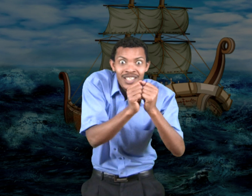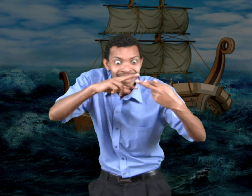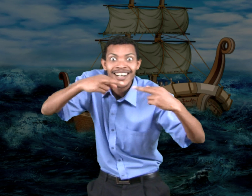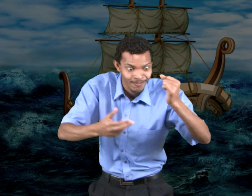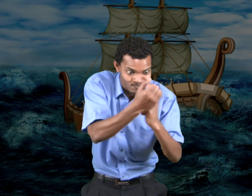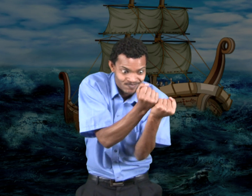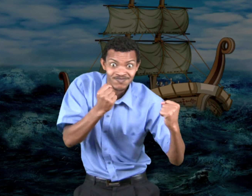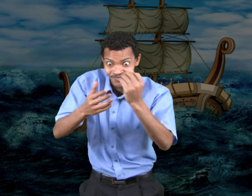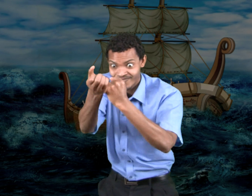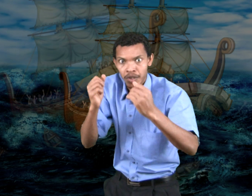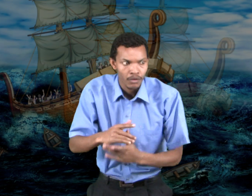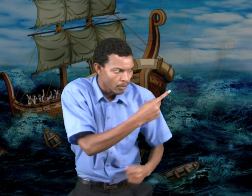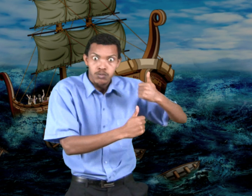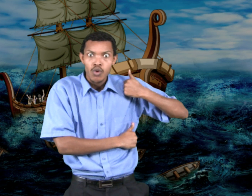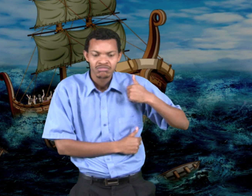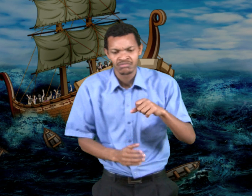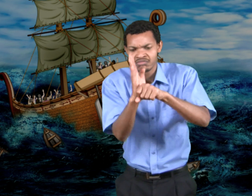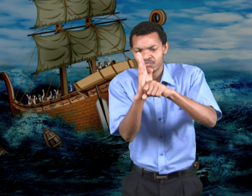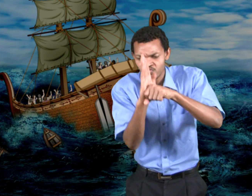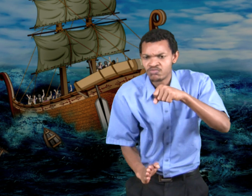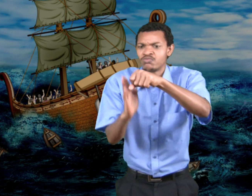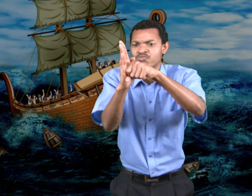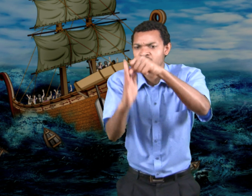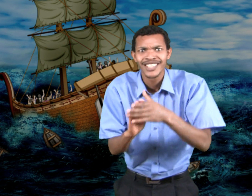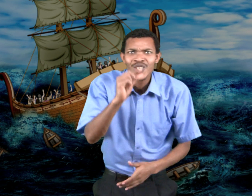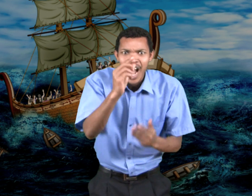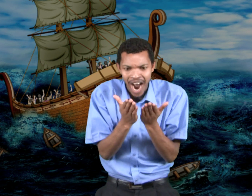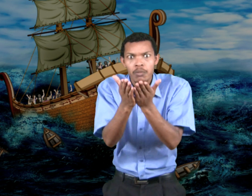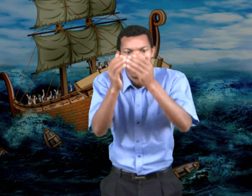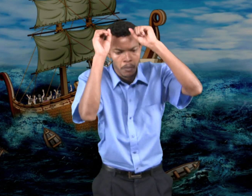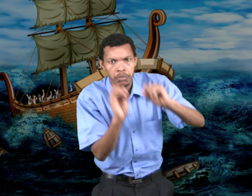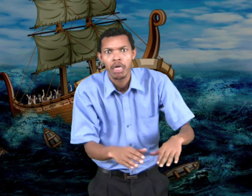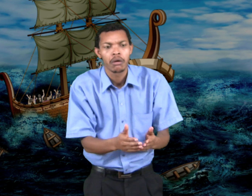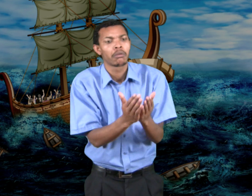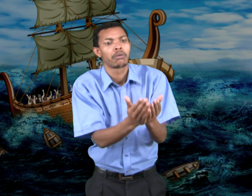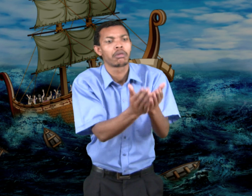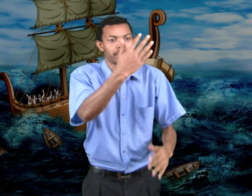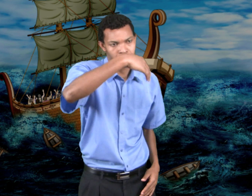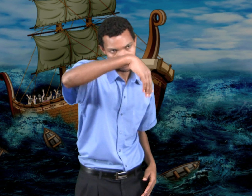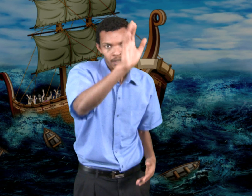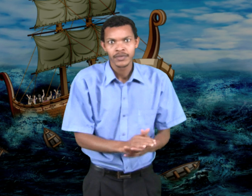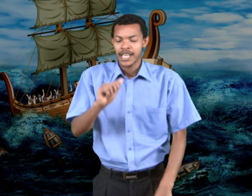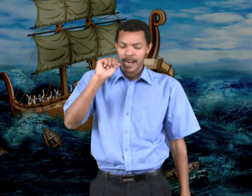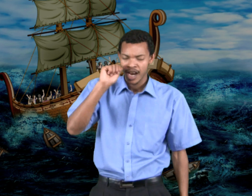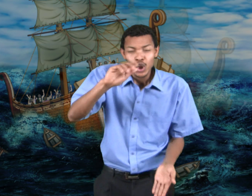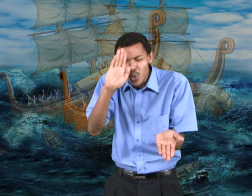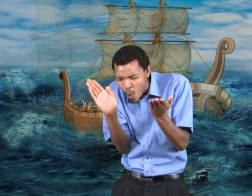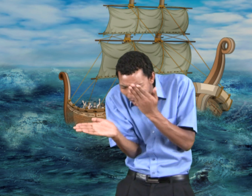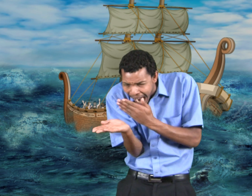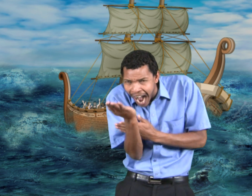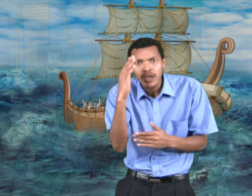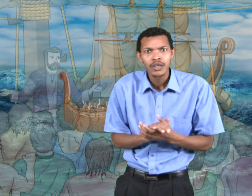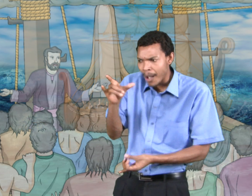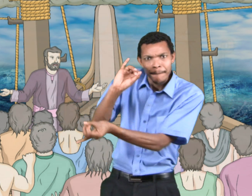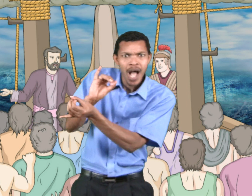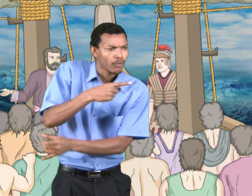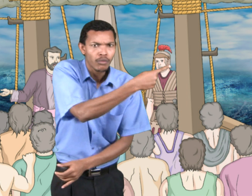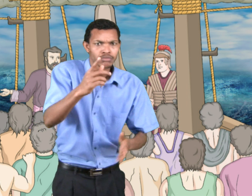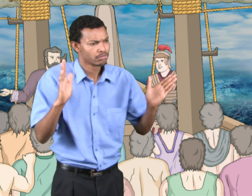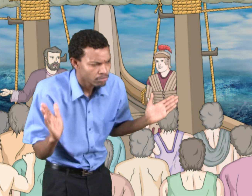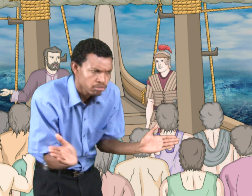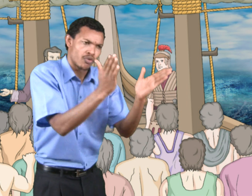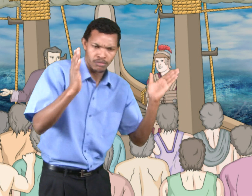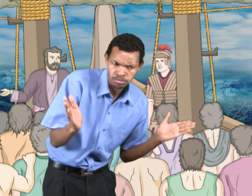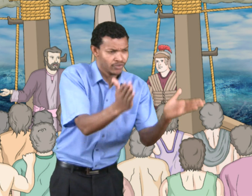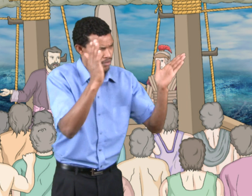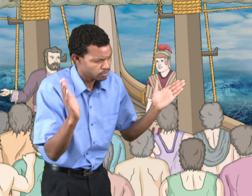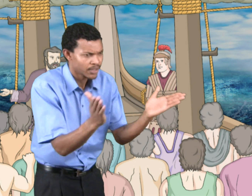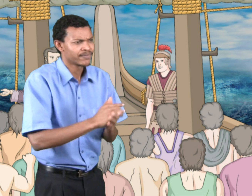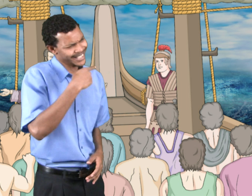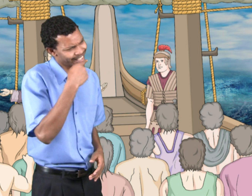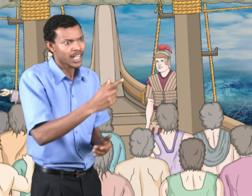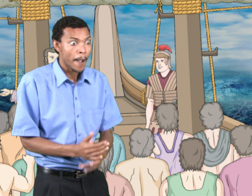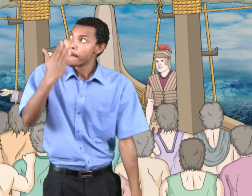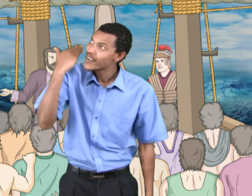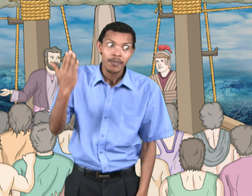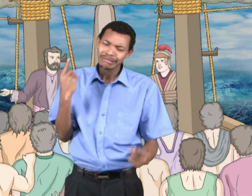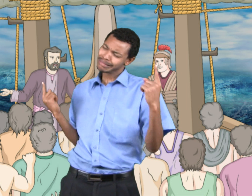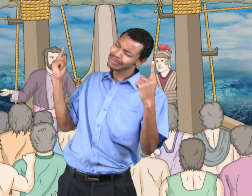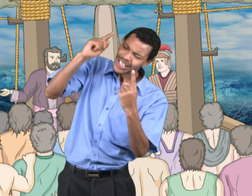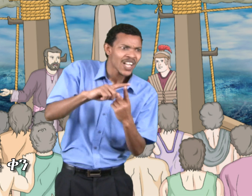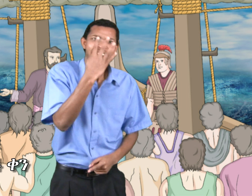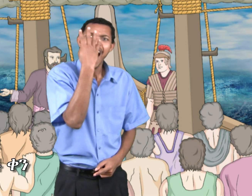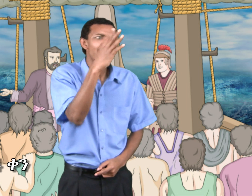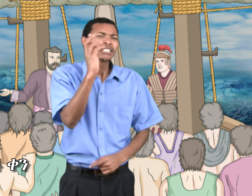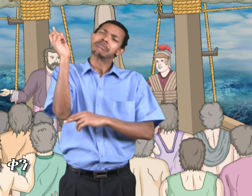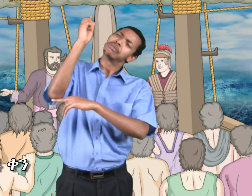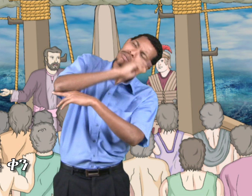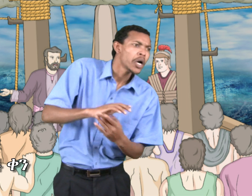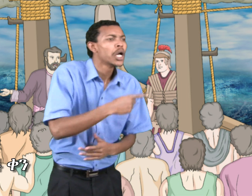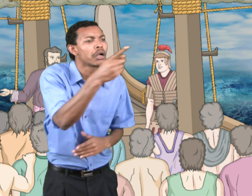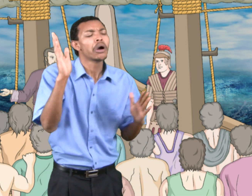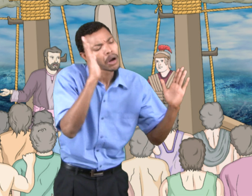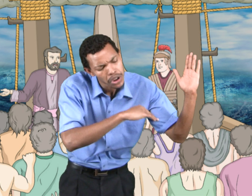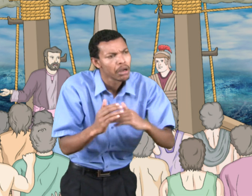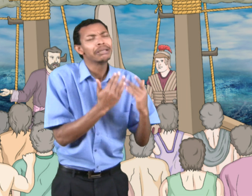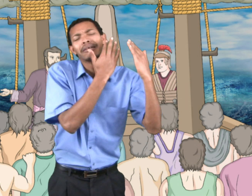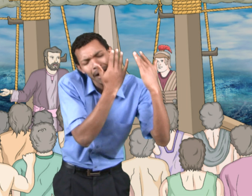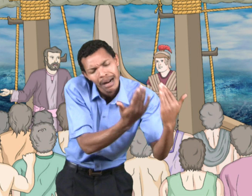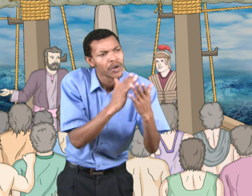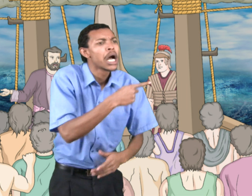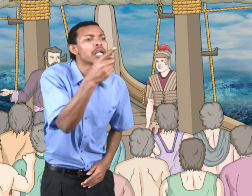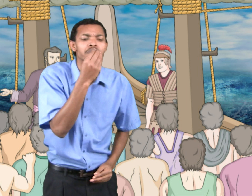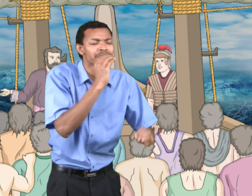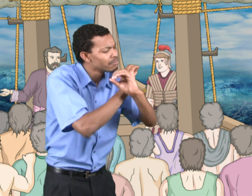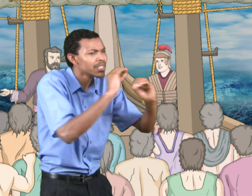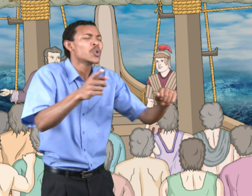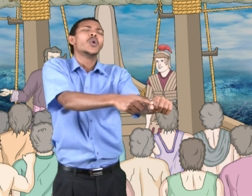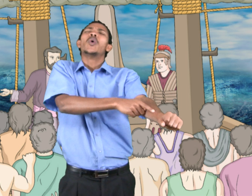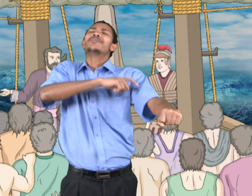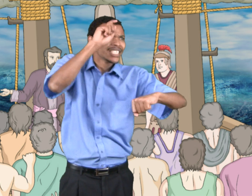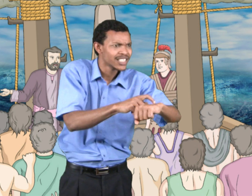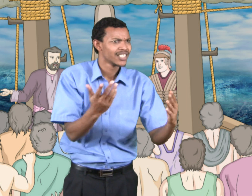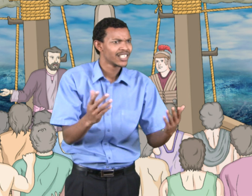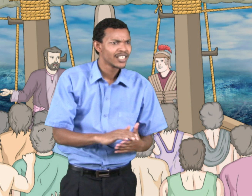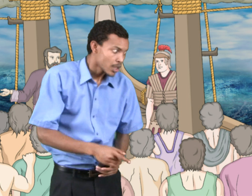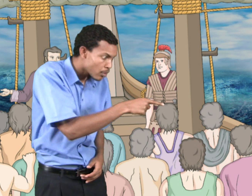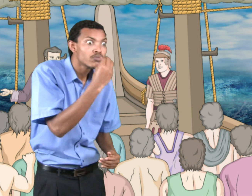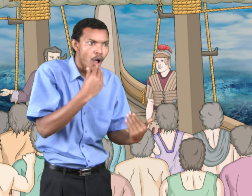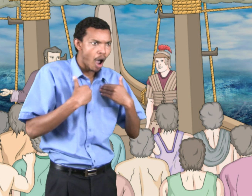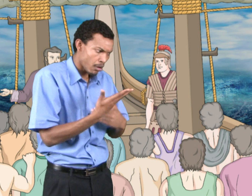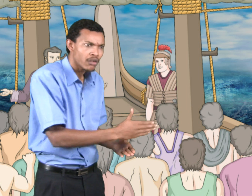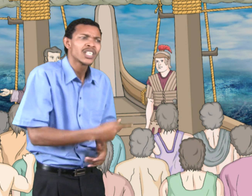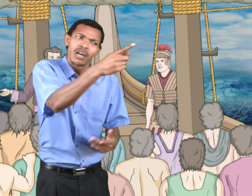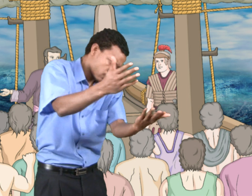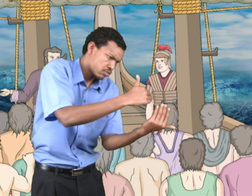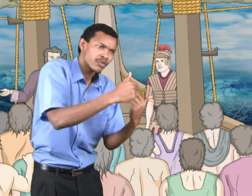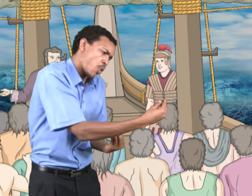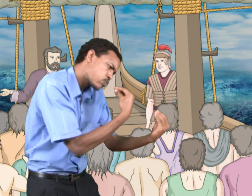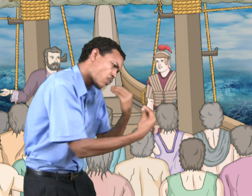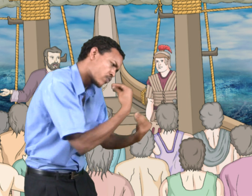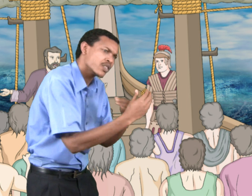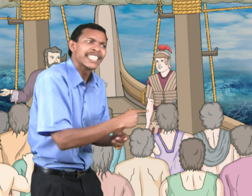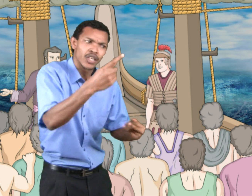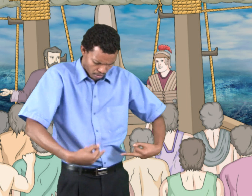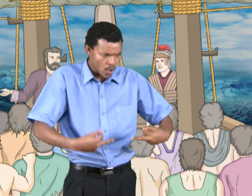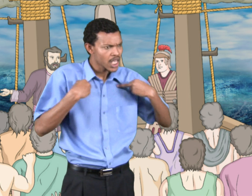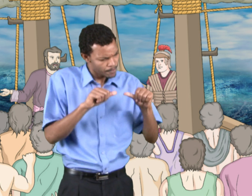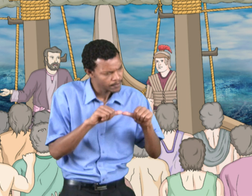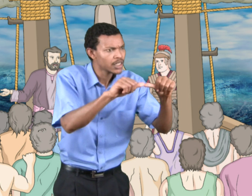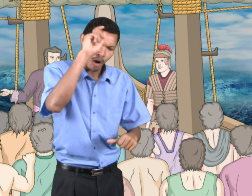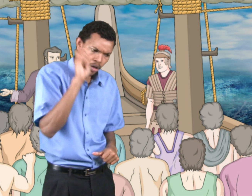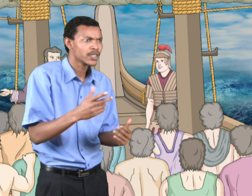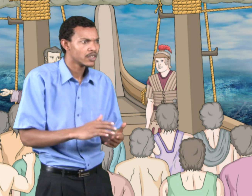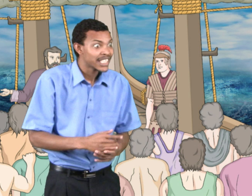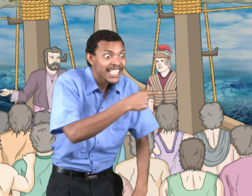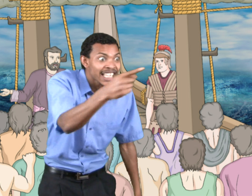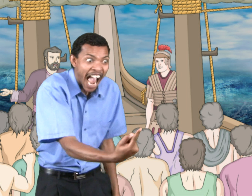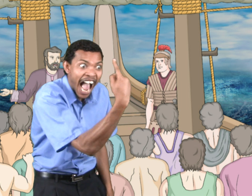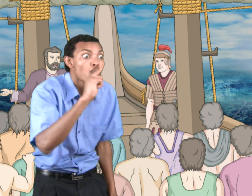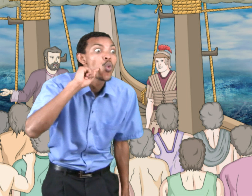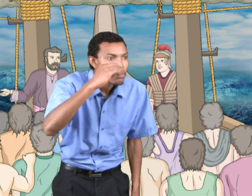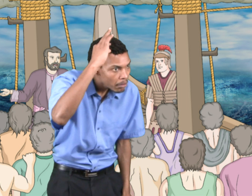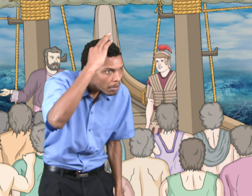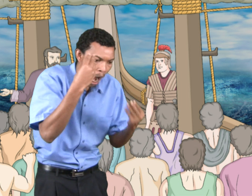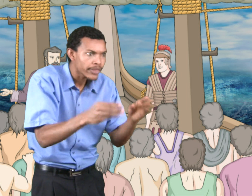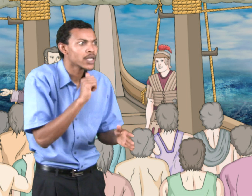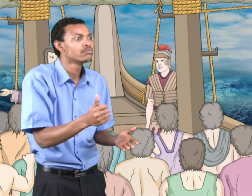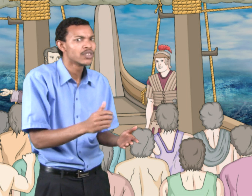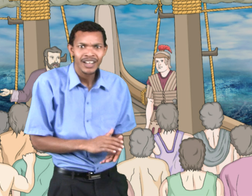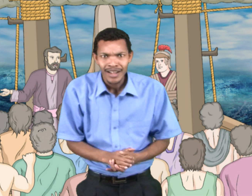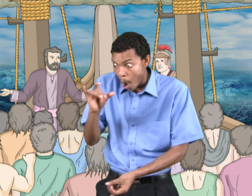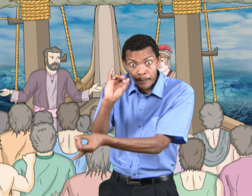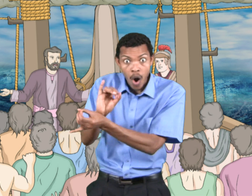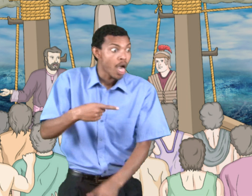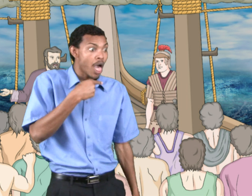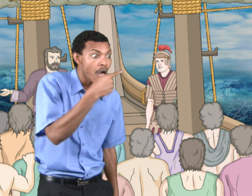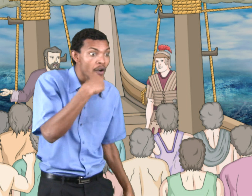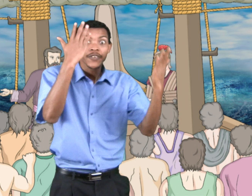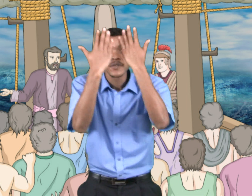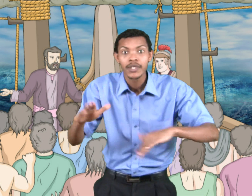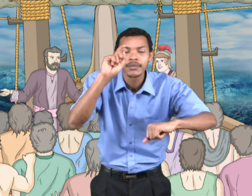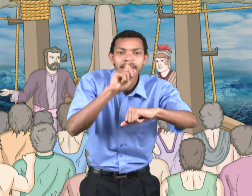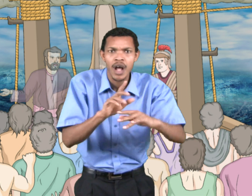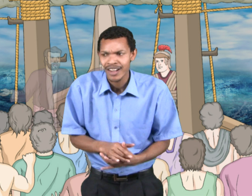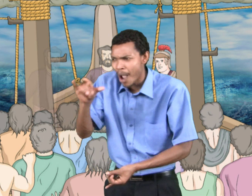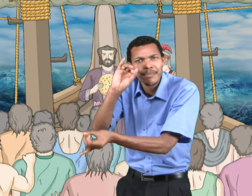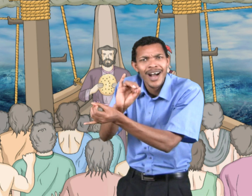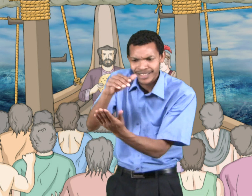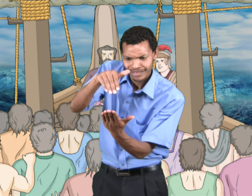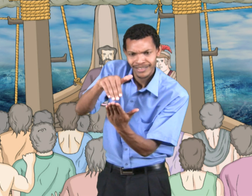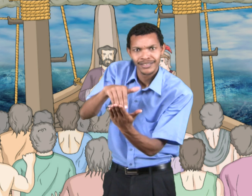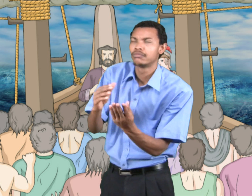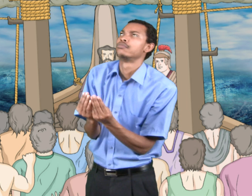So the soldiers cut the ropes to the lifeboat and set it adrift. Right up to daybreak, Paul kept urging them all to eat: “Today is your fourteenth day in constant suspense, without taking any food.